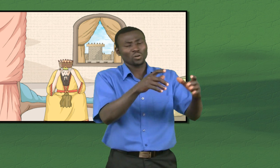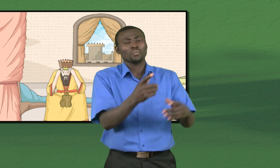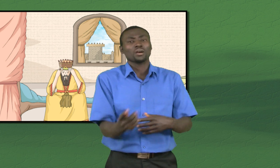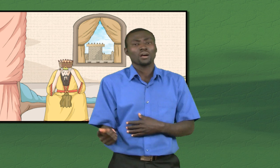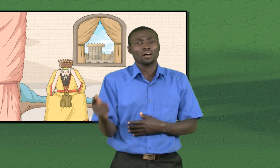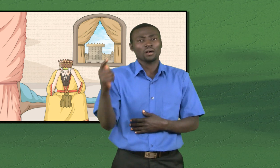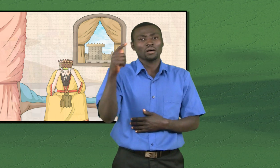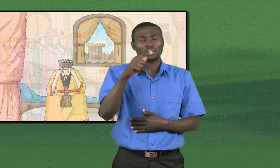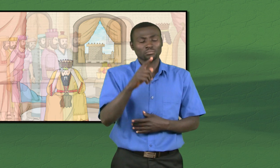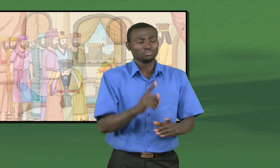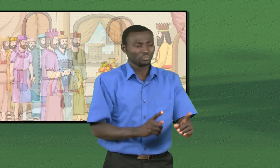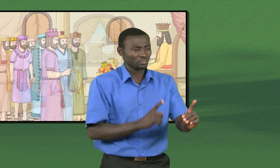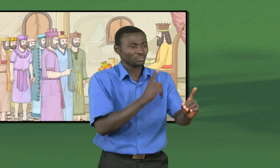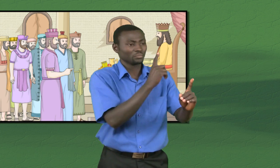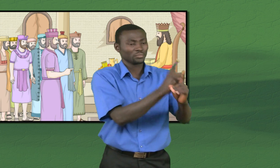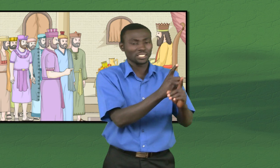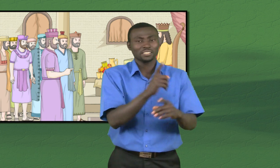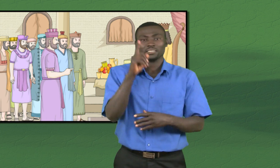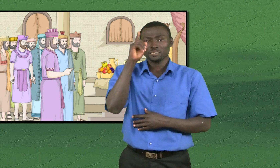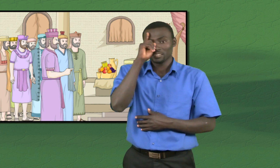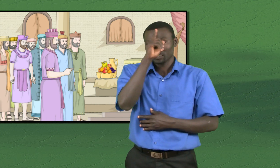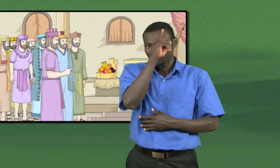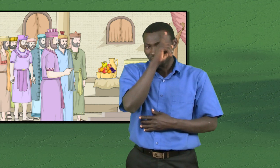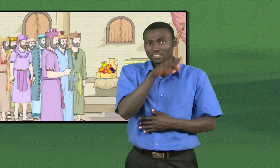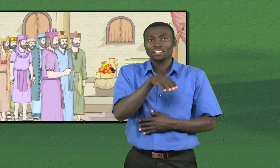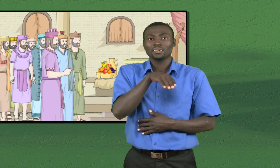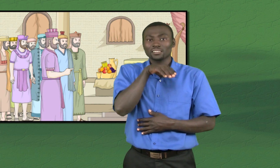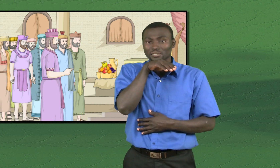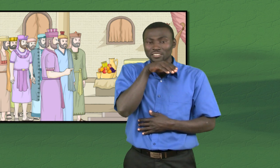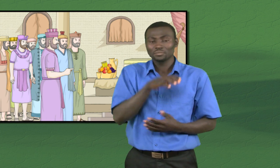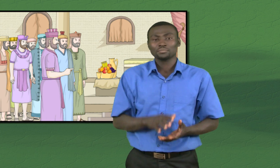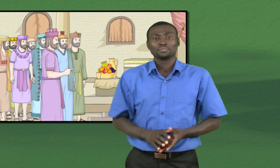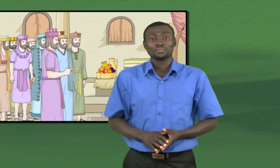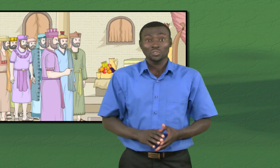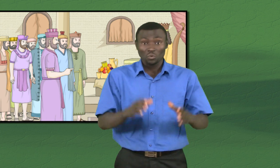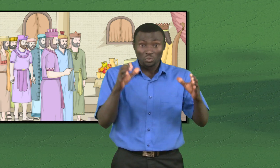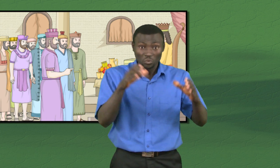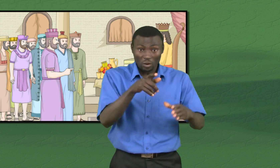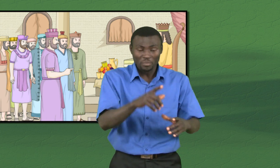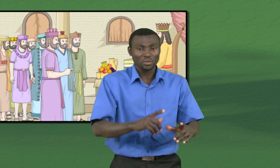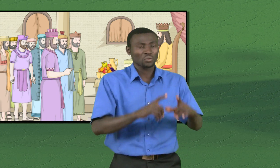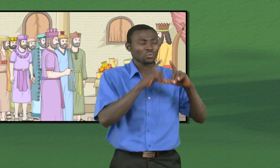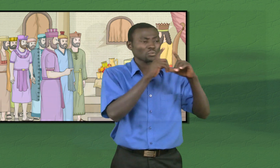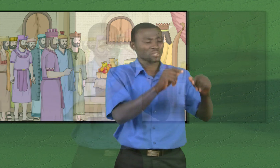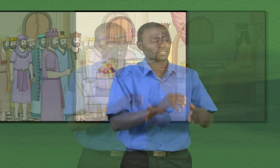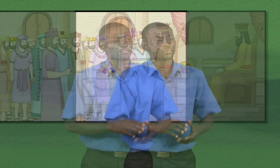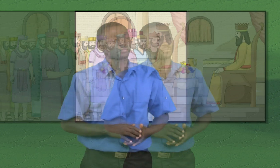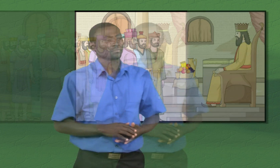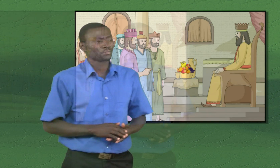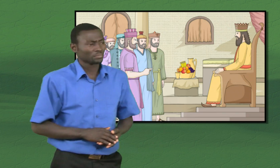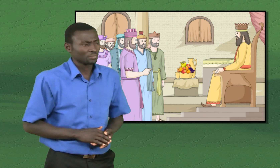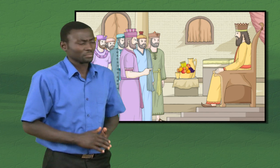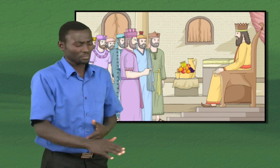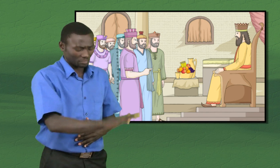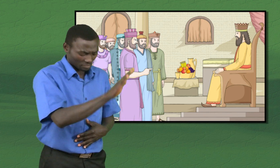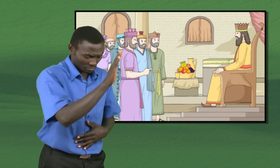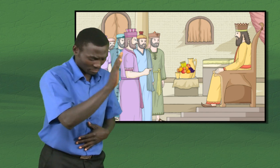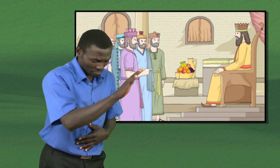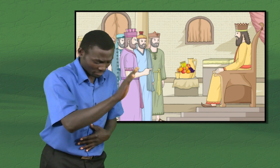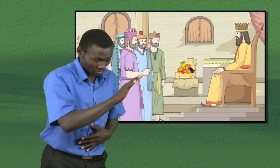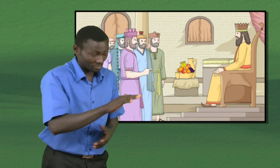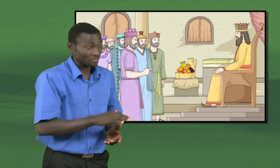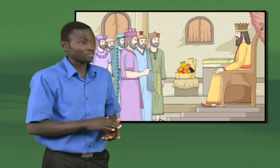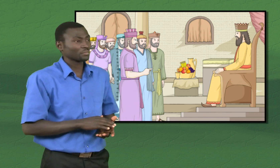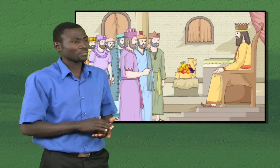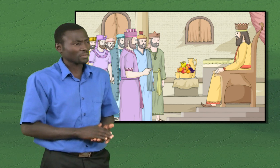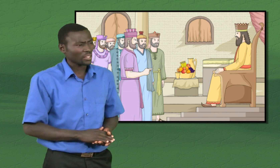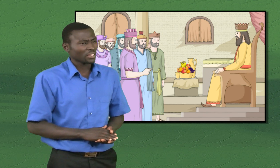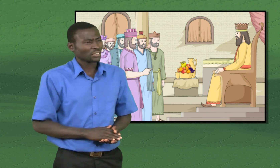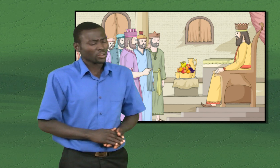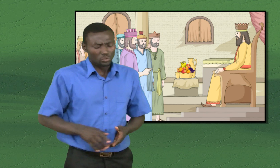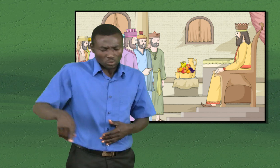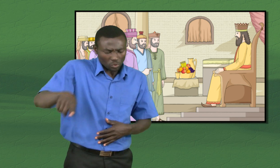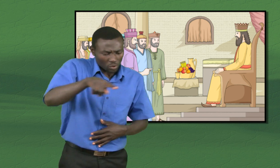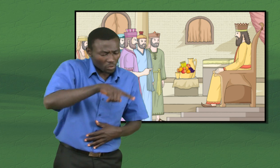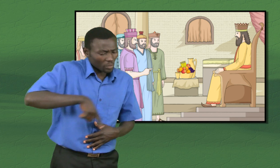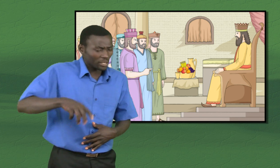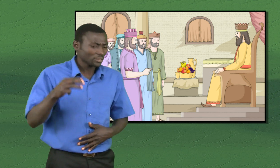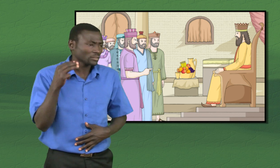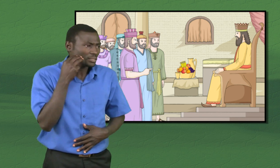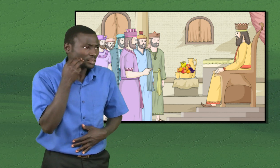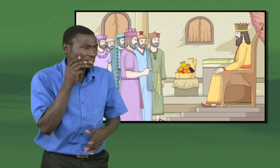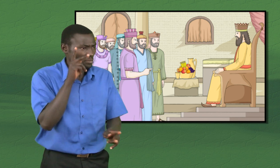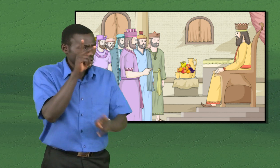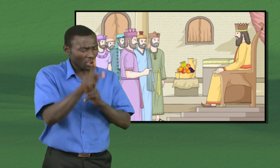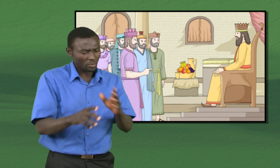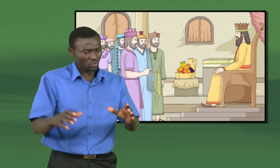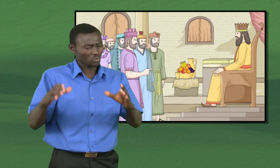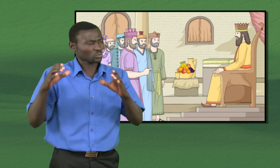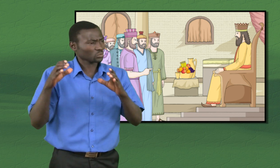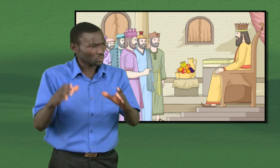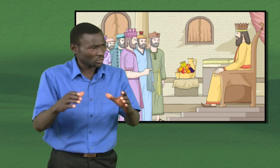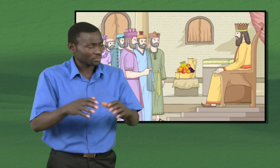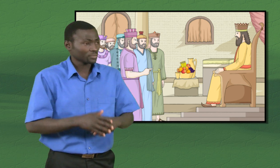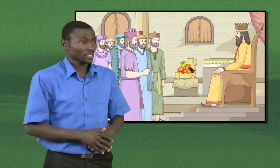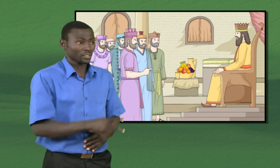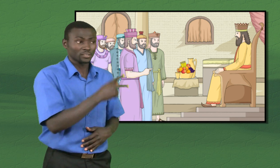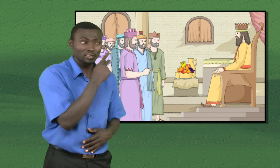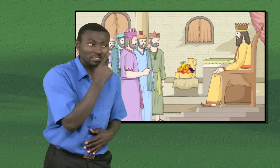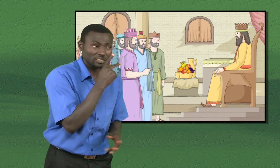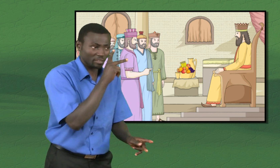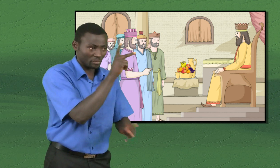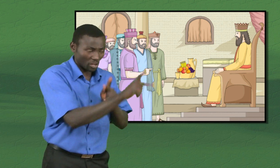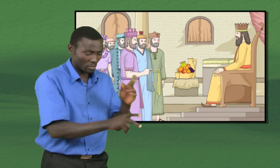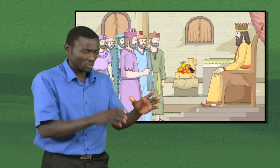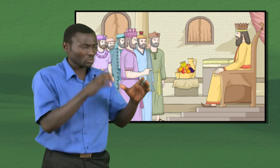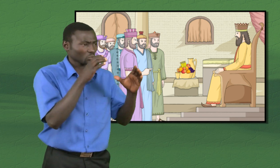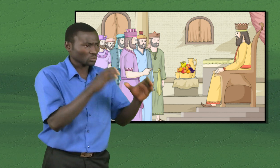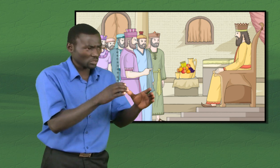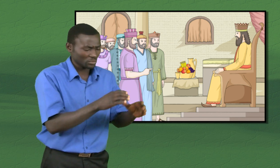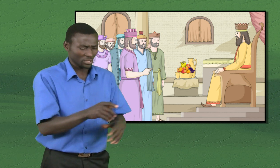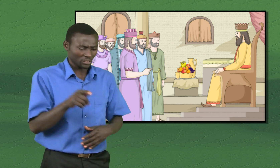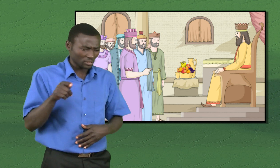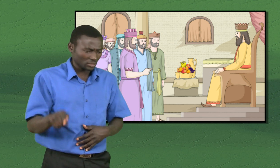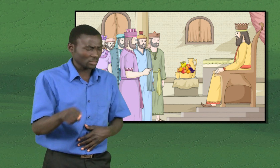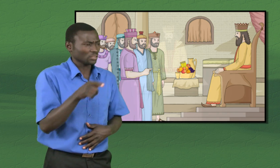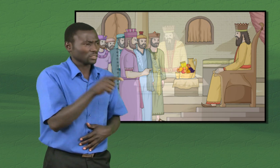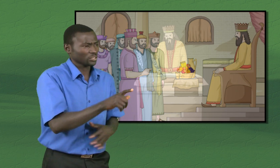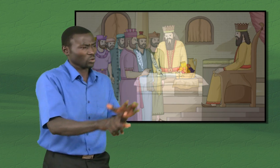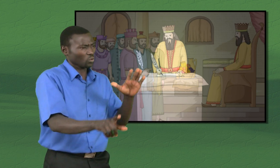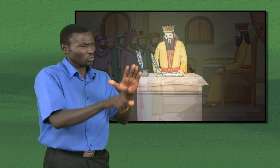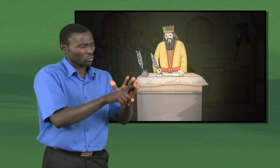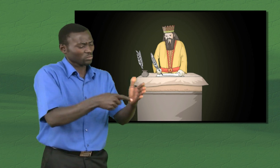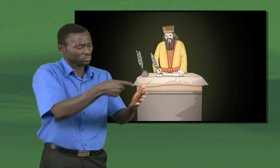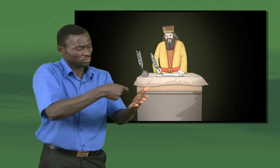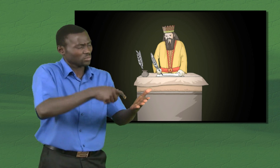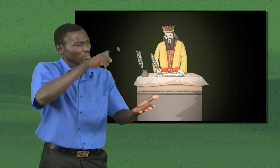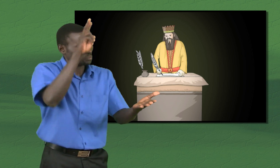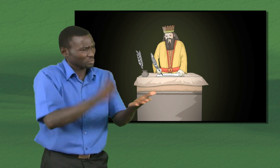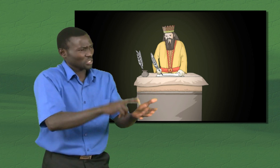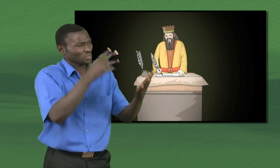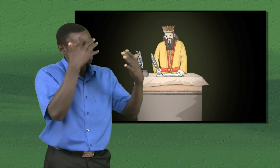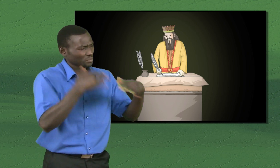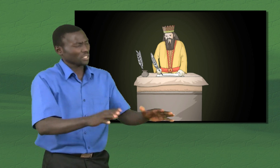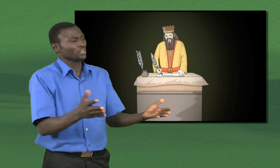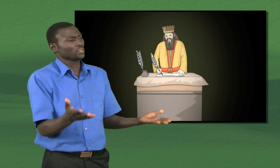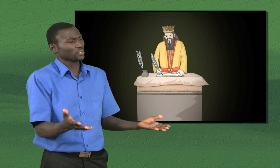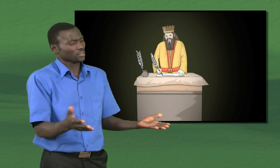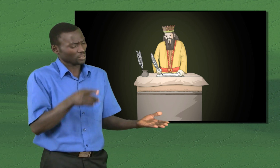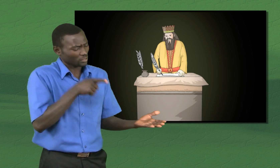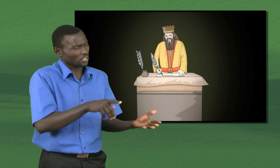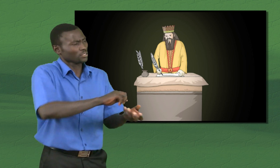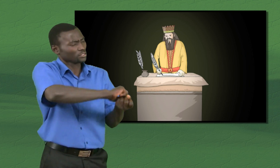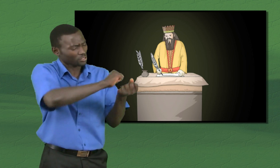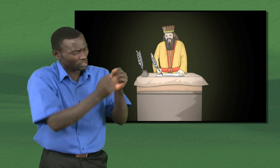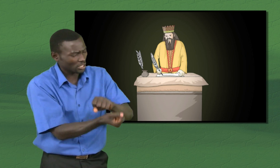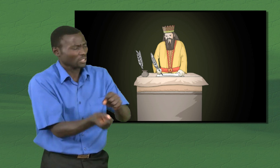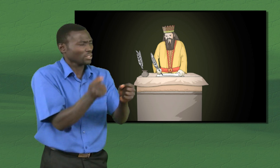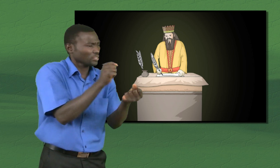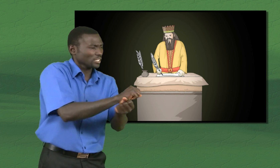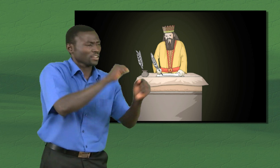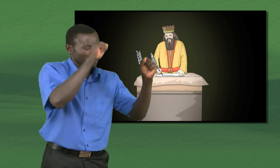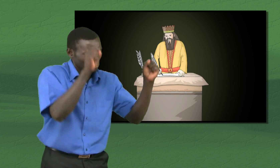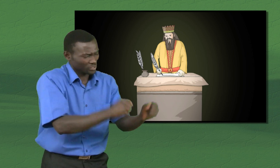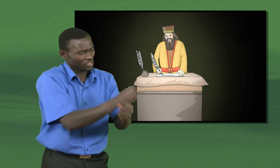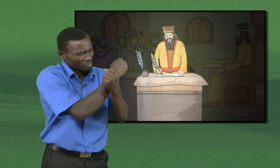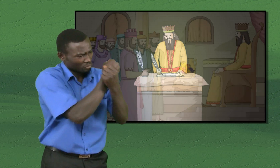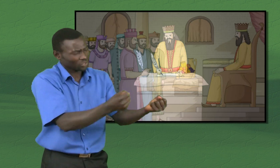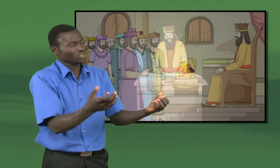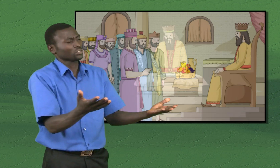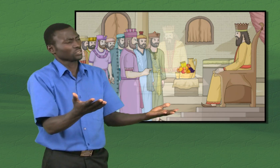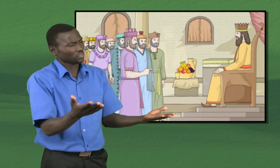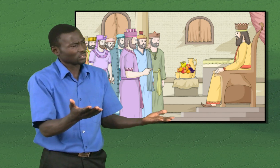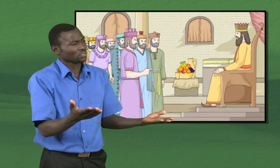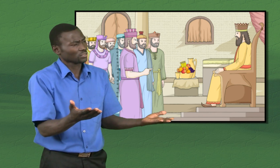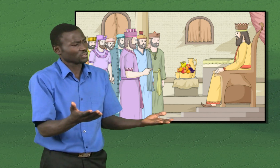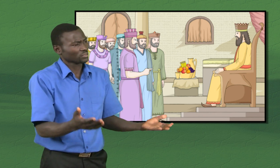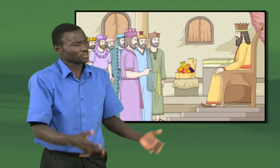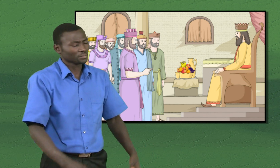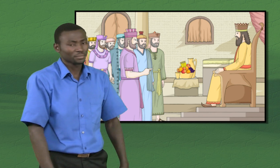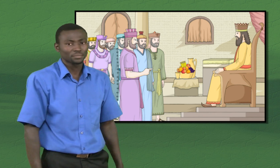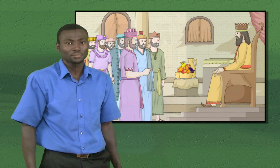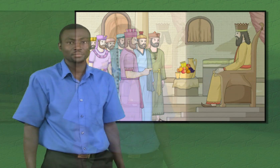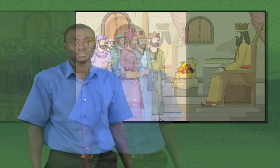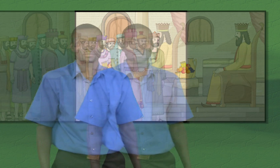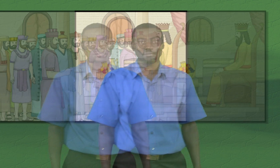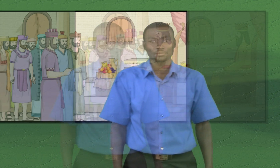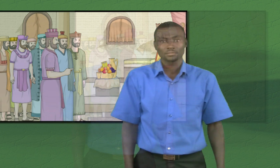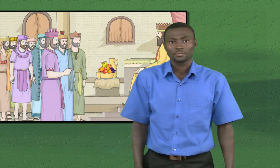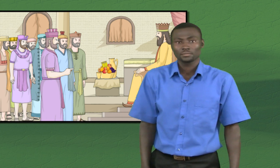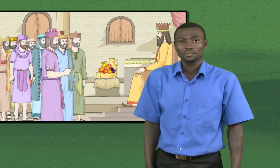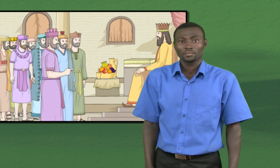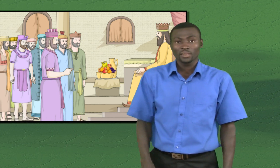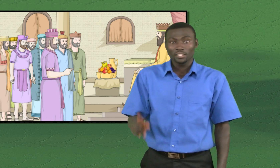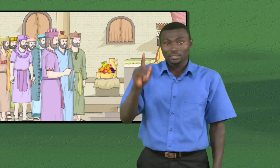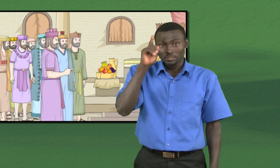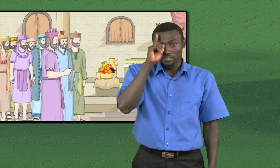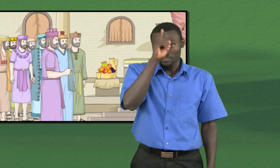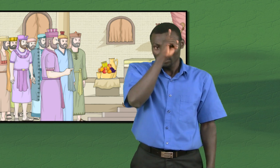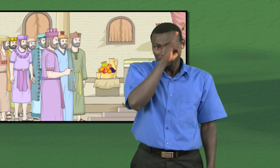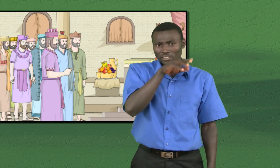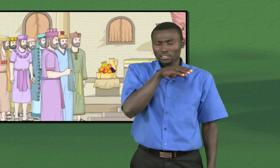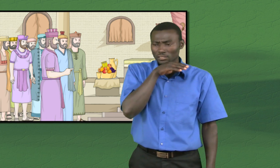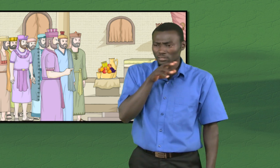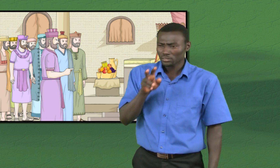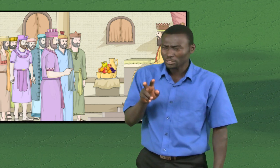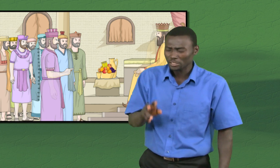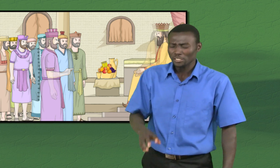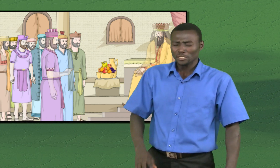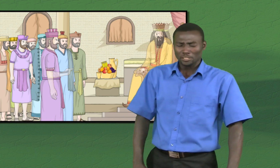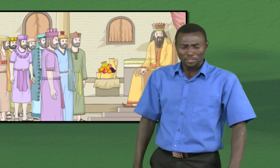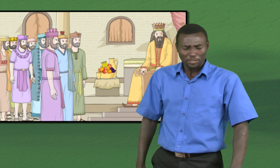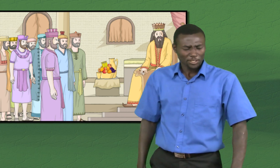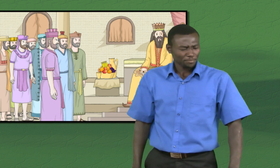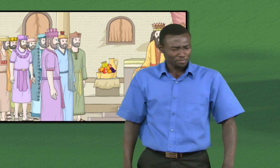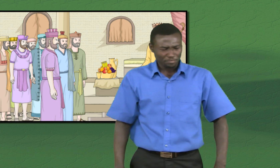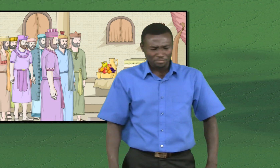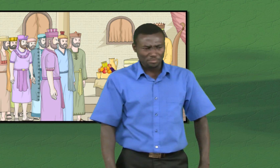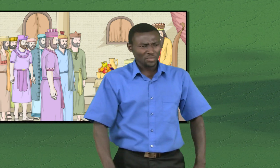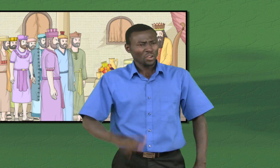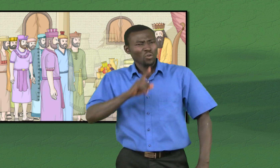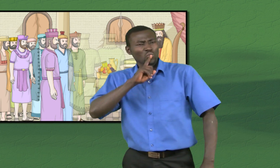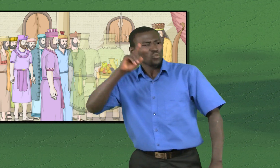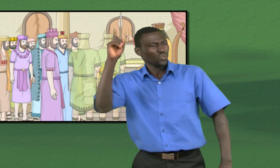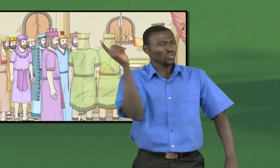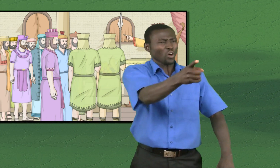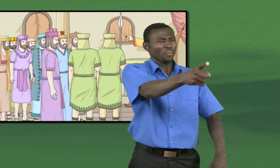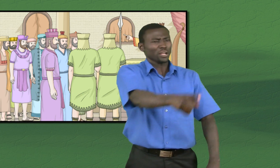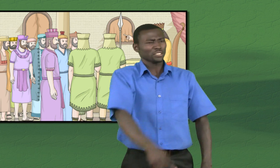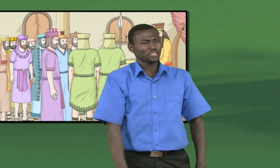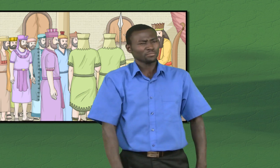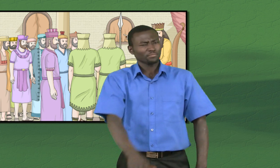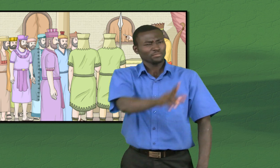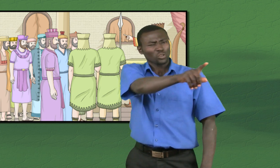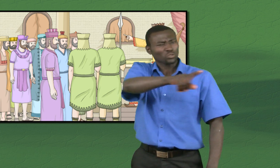Then the men approached the king together and said to him, “Remember, O king, that by the law of the Medes and Persians no decree or ordinance established by the king can be changed.”